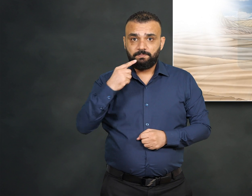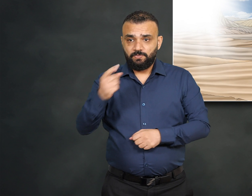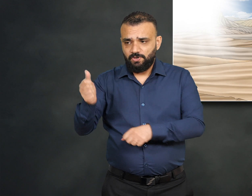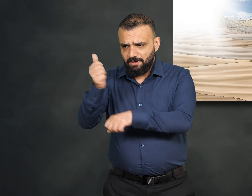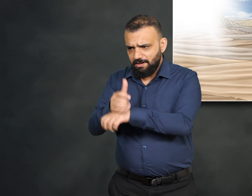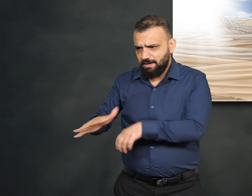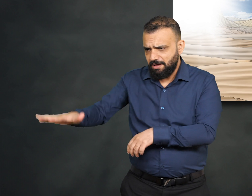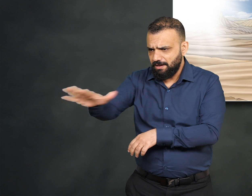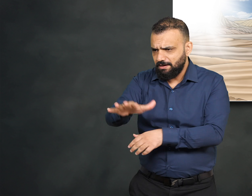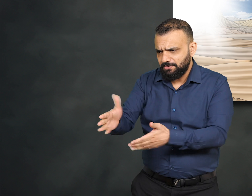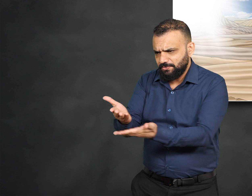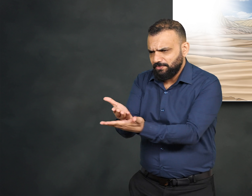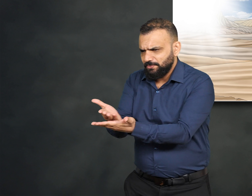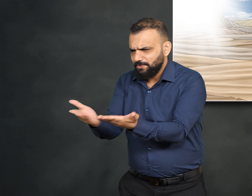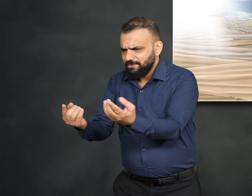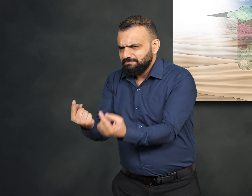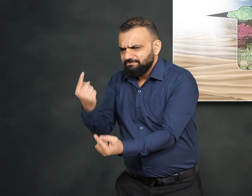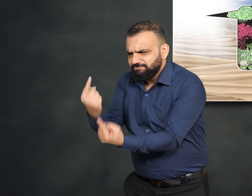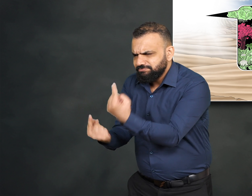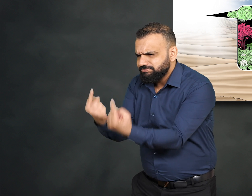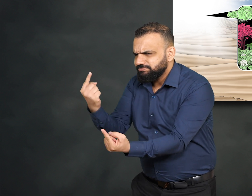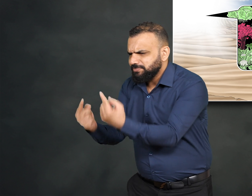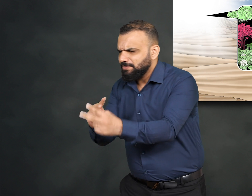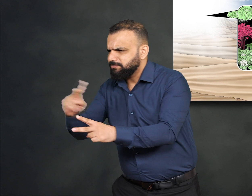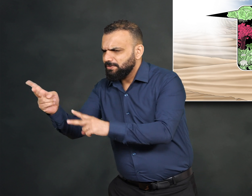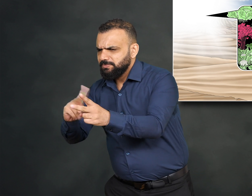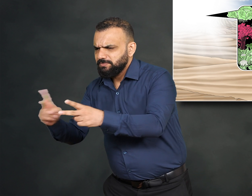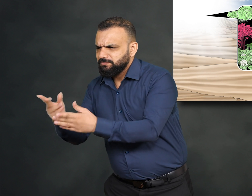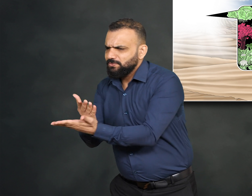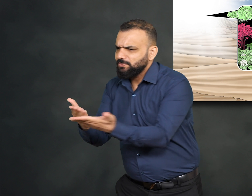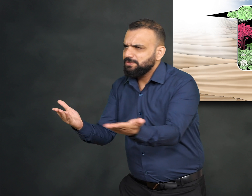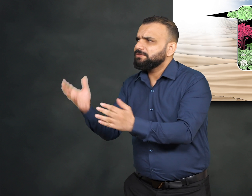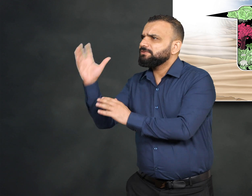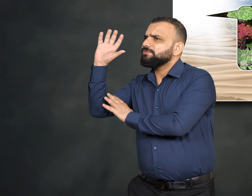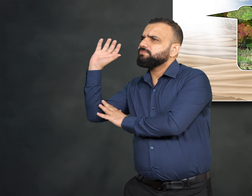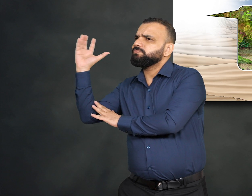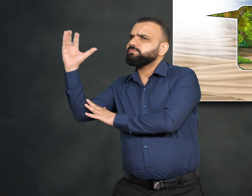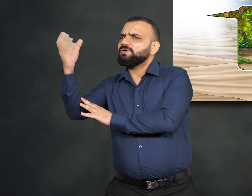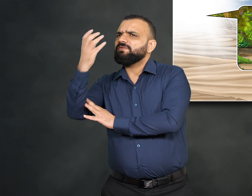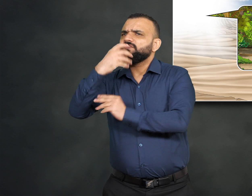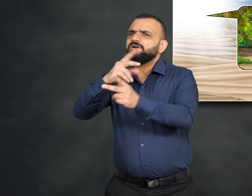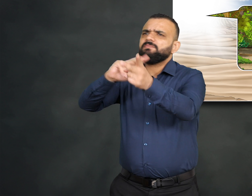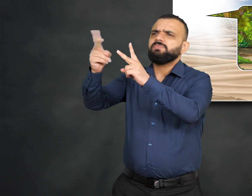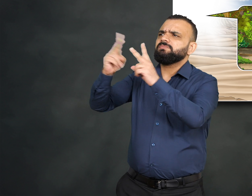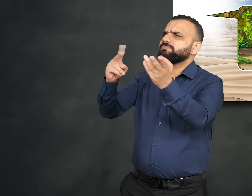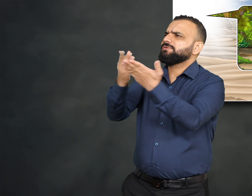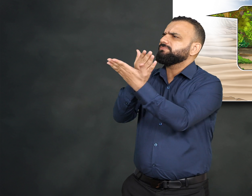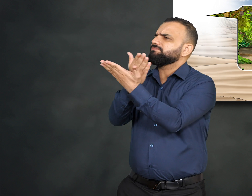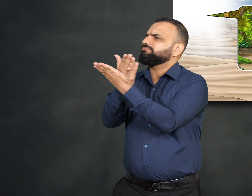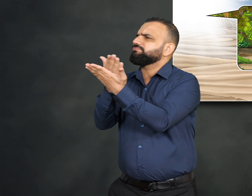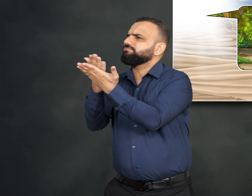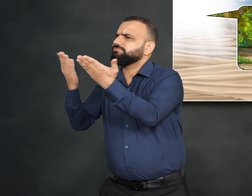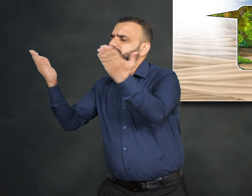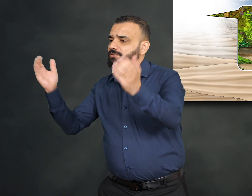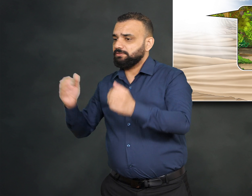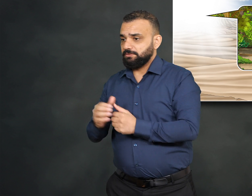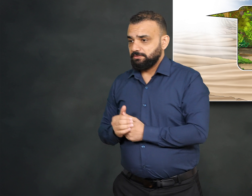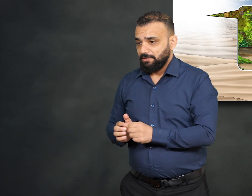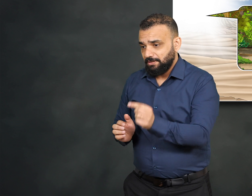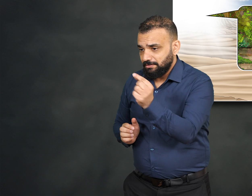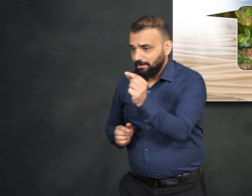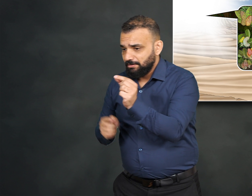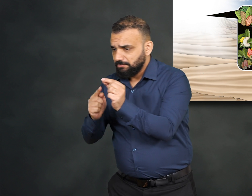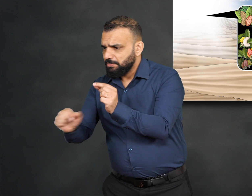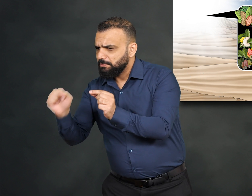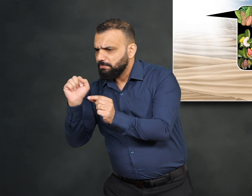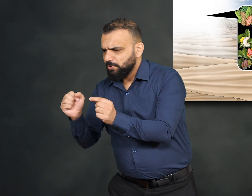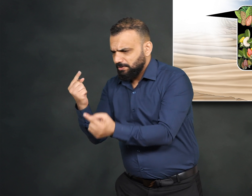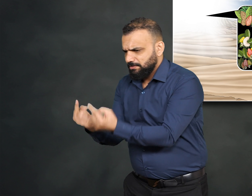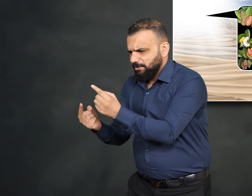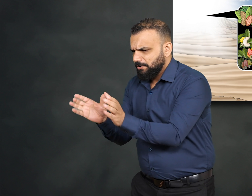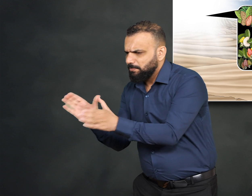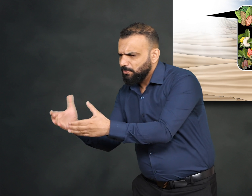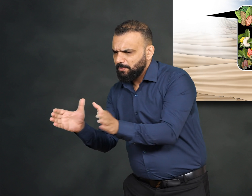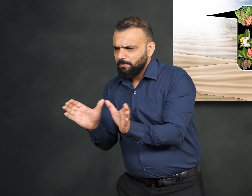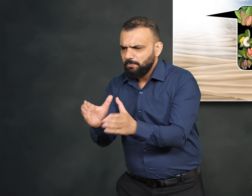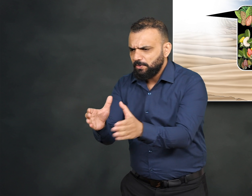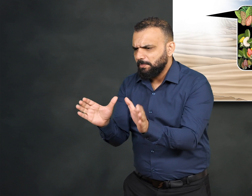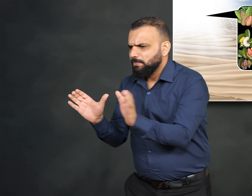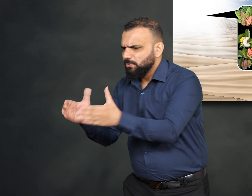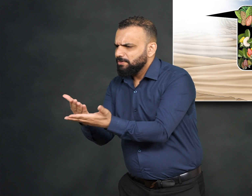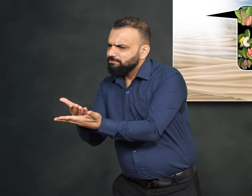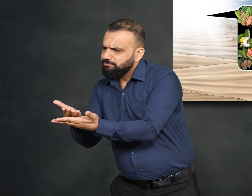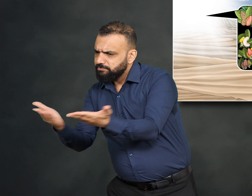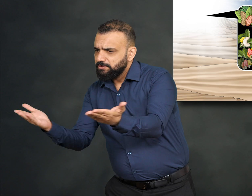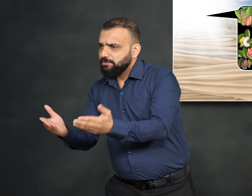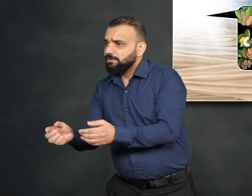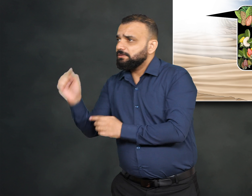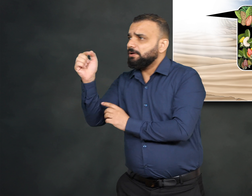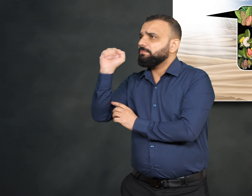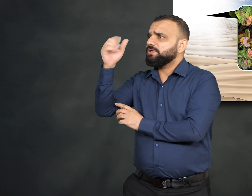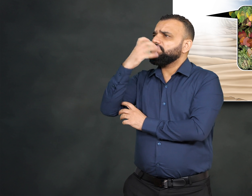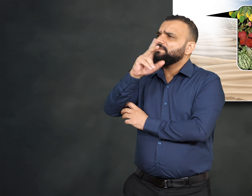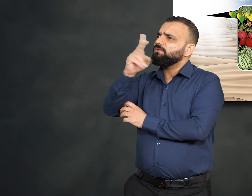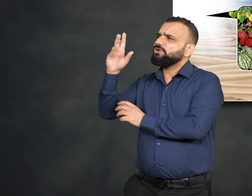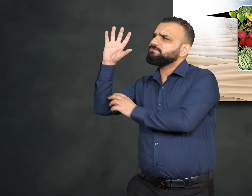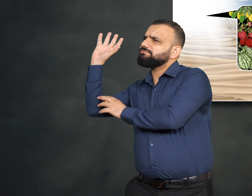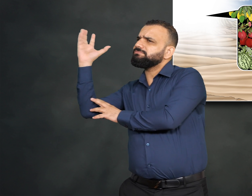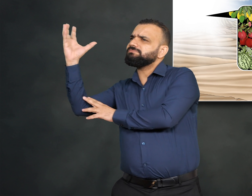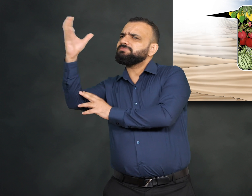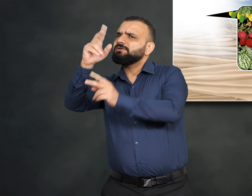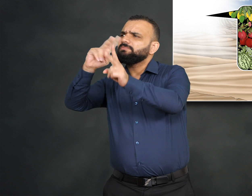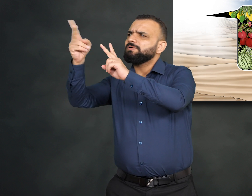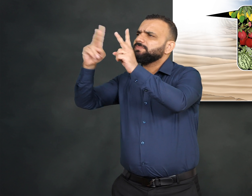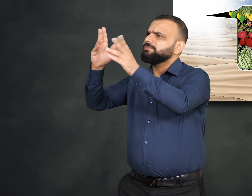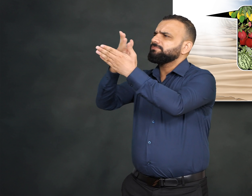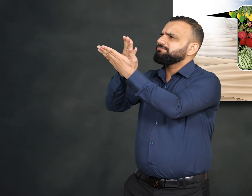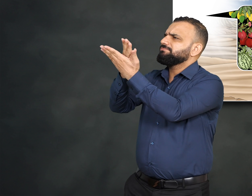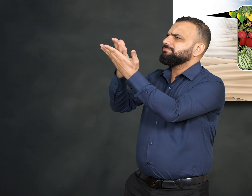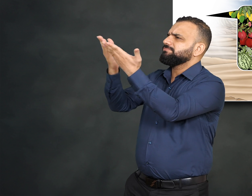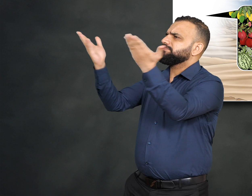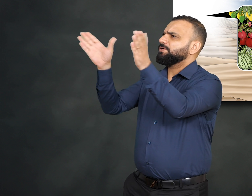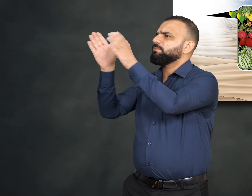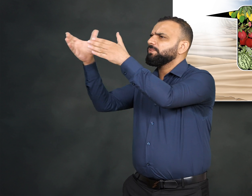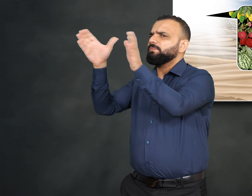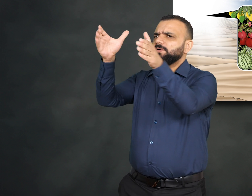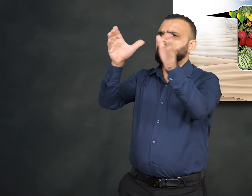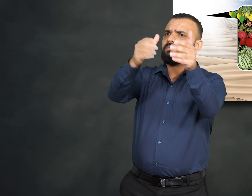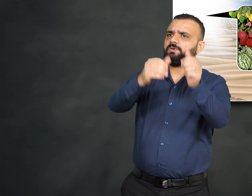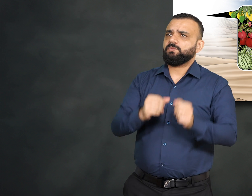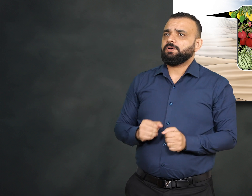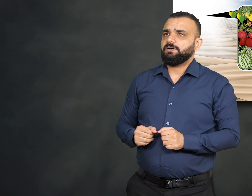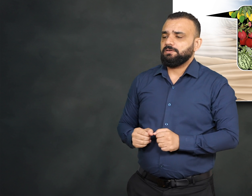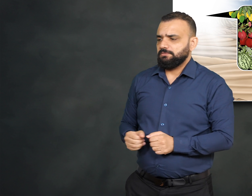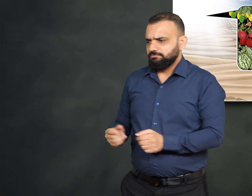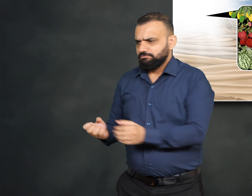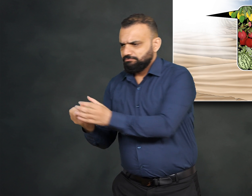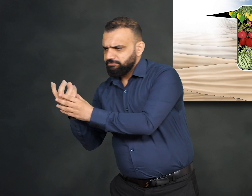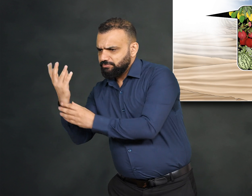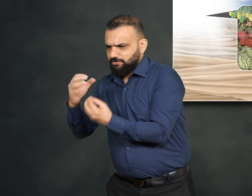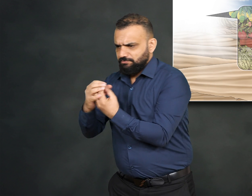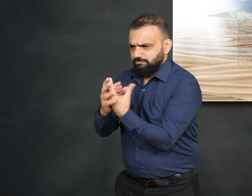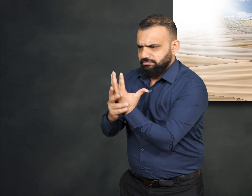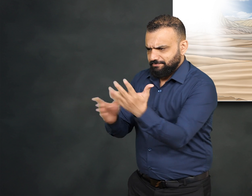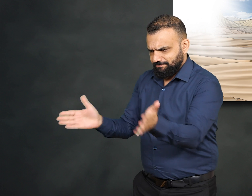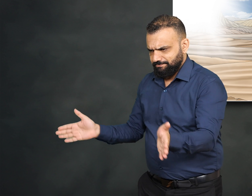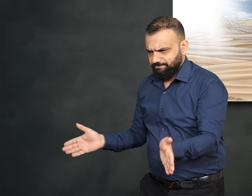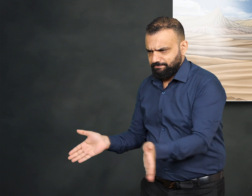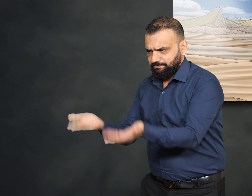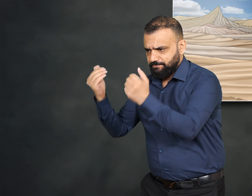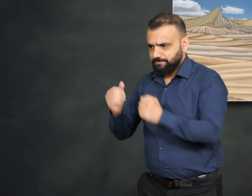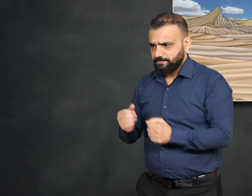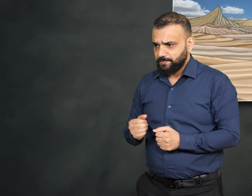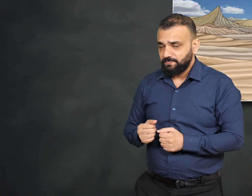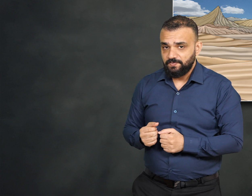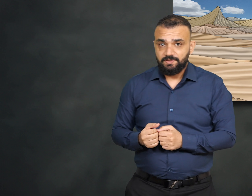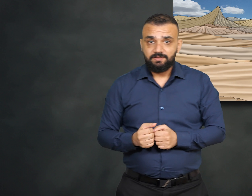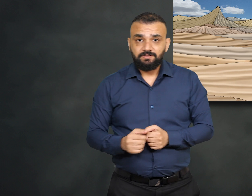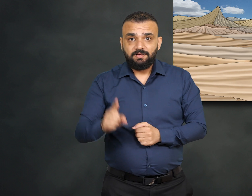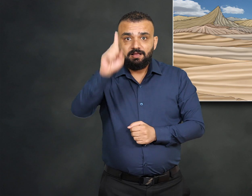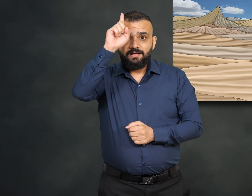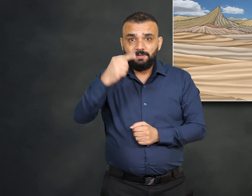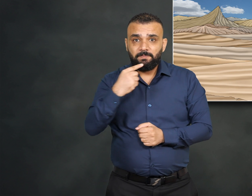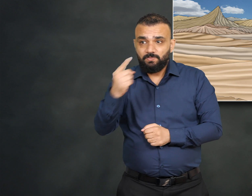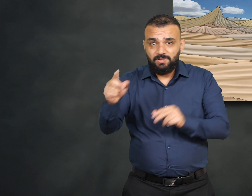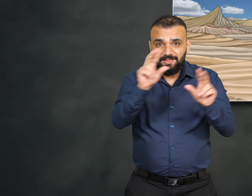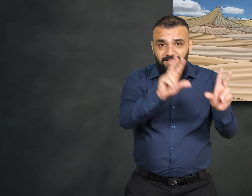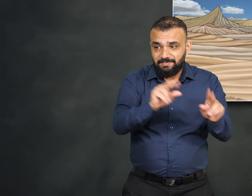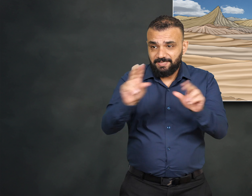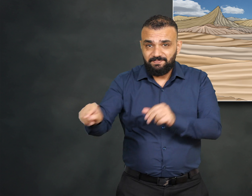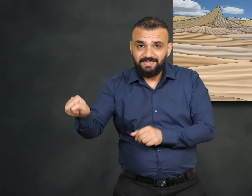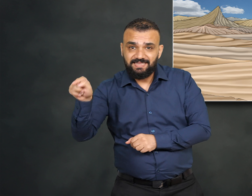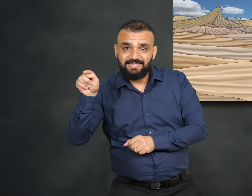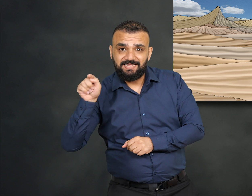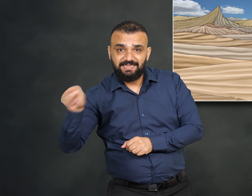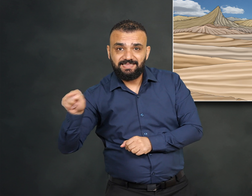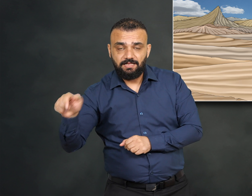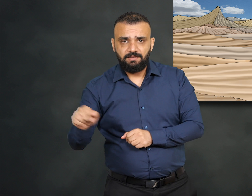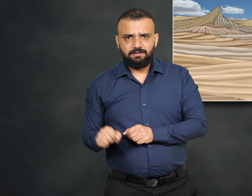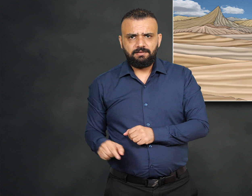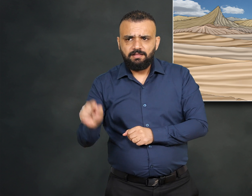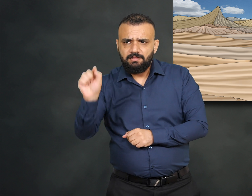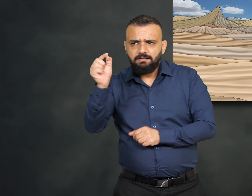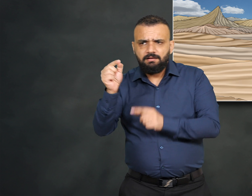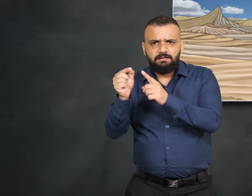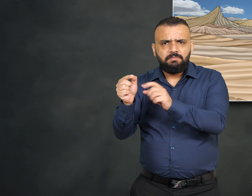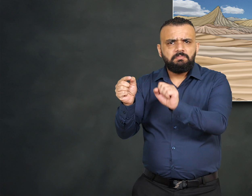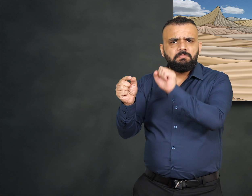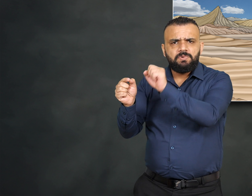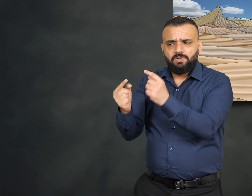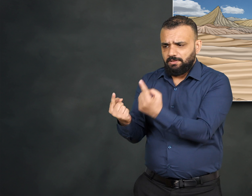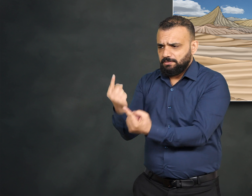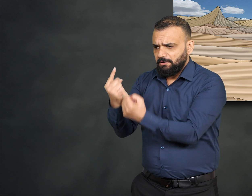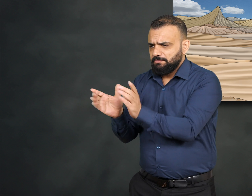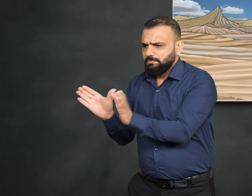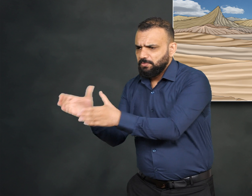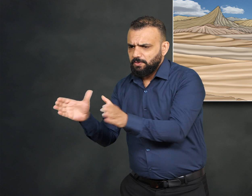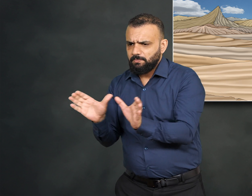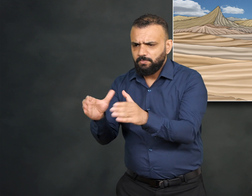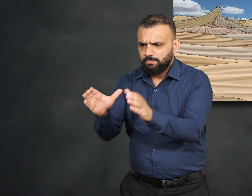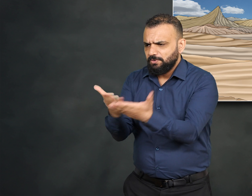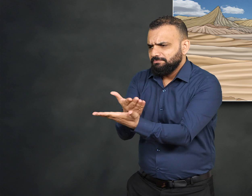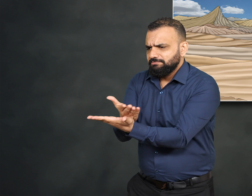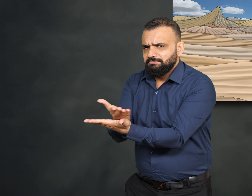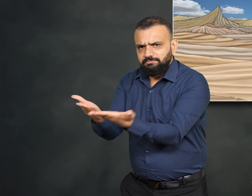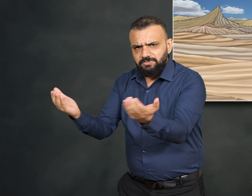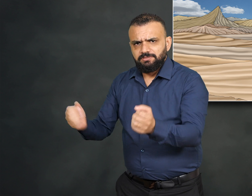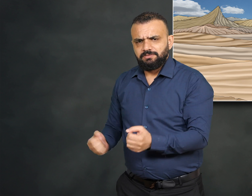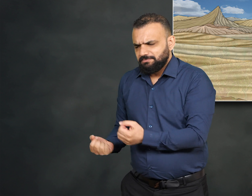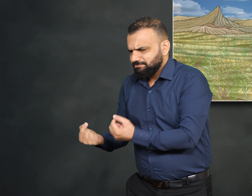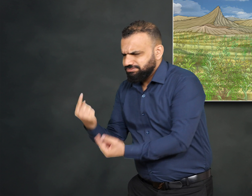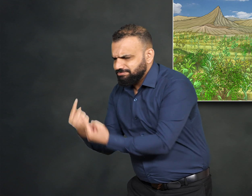Then God said, “Let the earth bring forth vegetation: seed-bearing plants and fruit trees, each bearing fruit with seed according to its kind.”